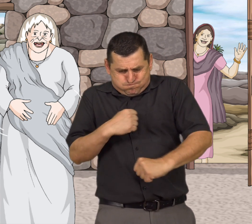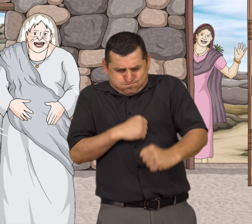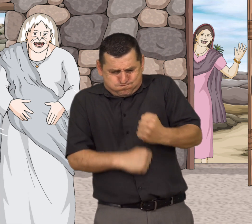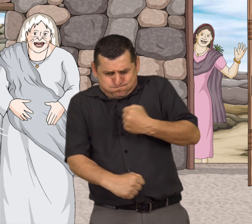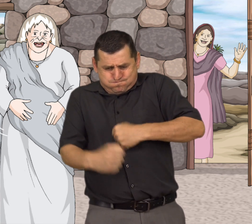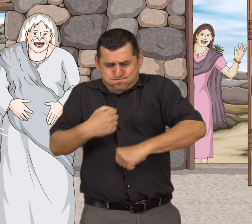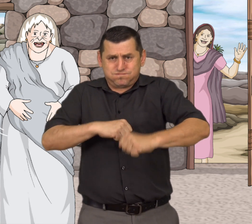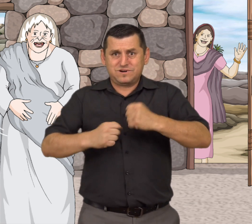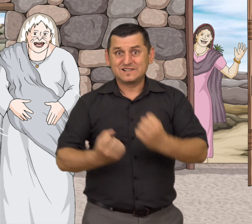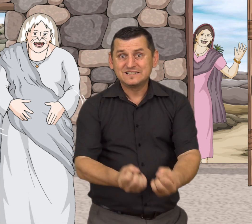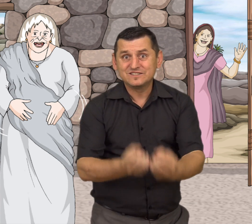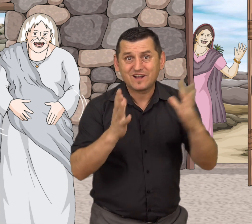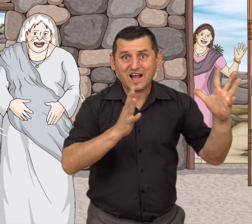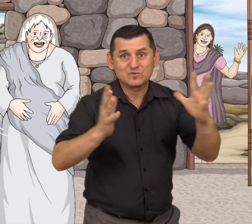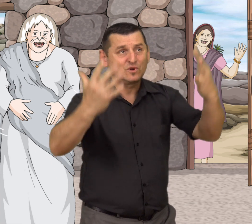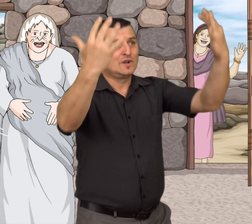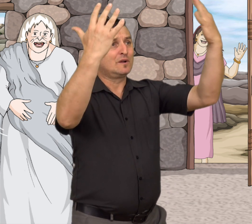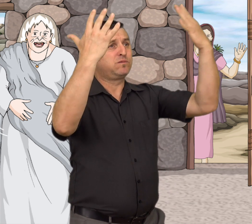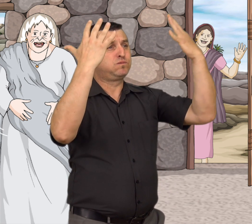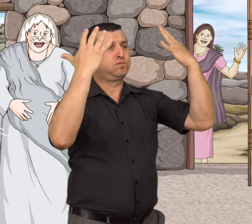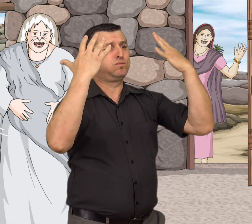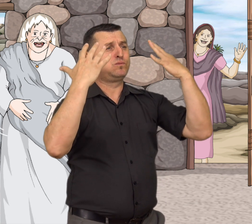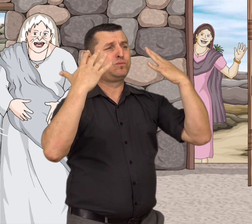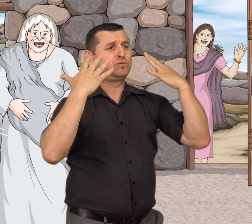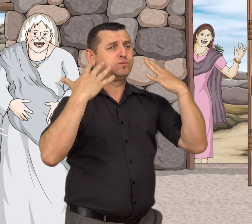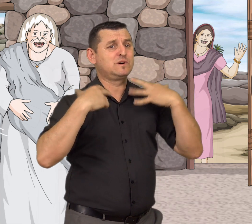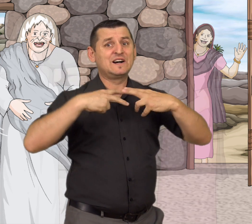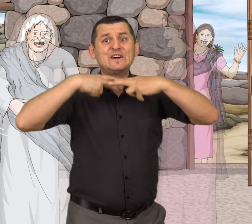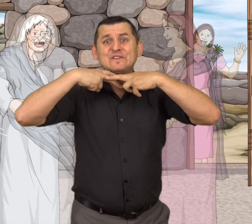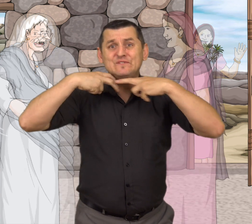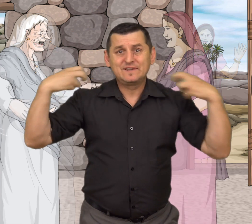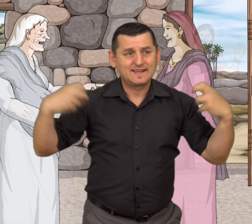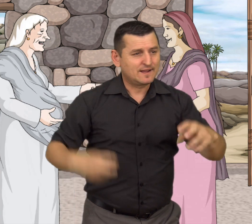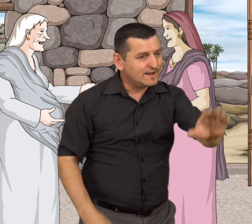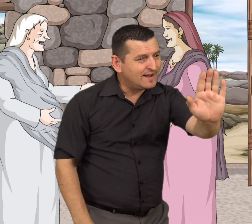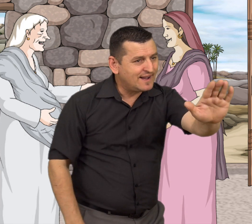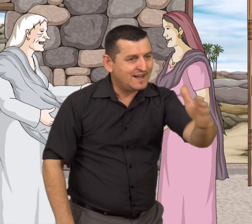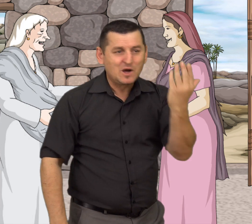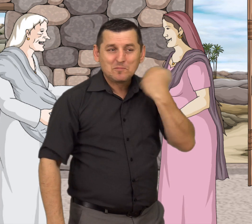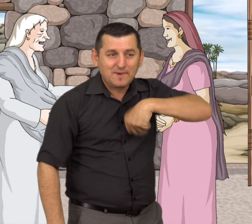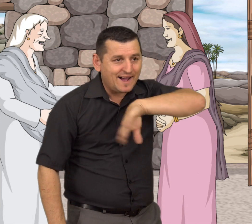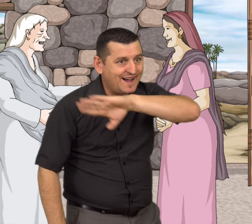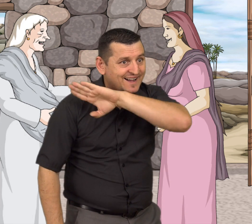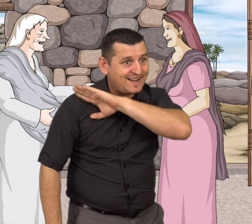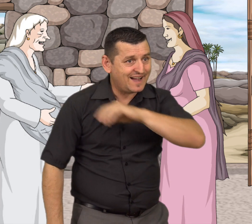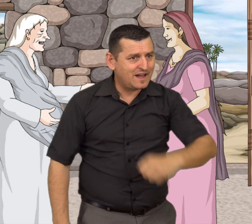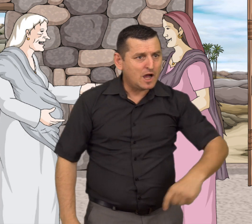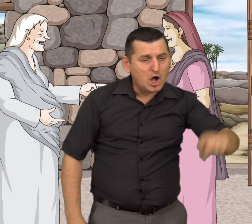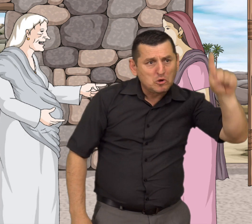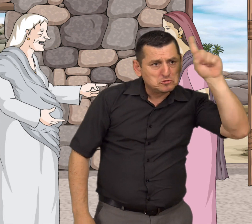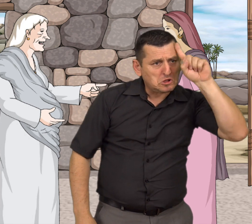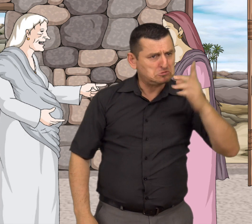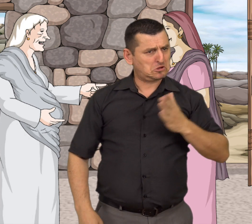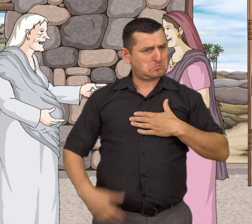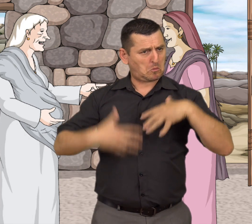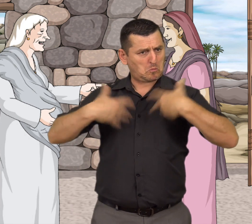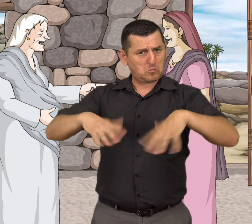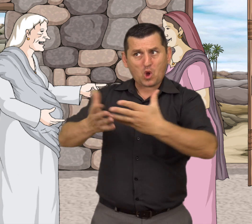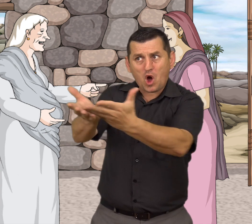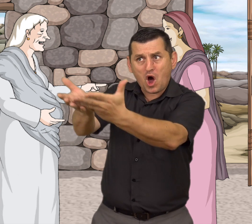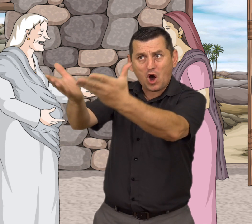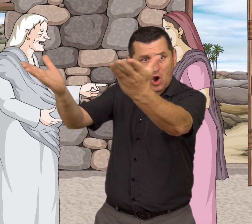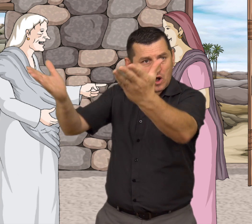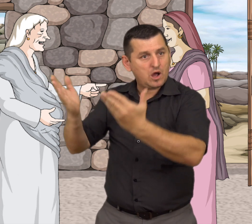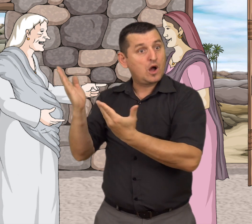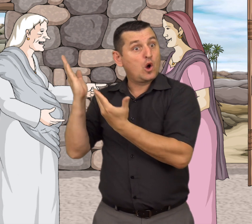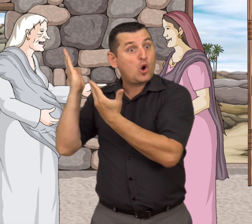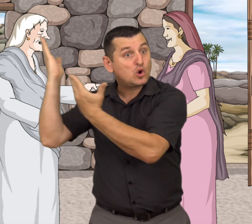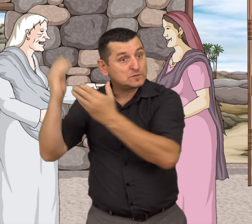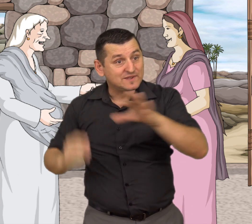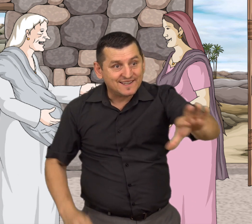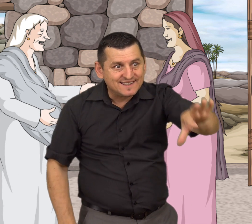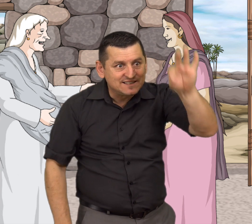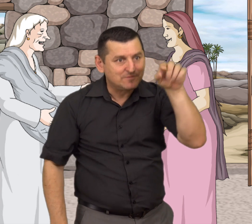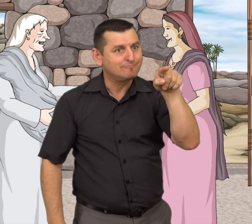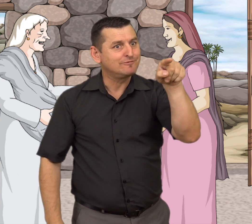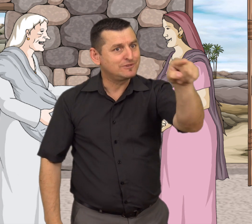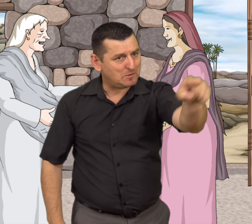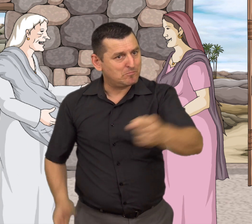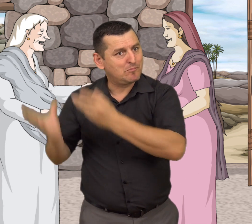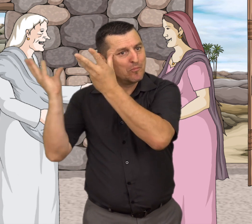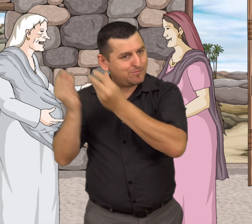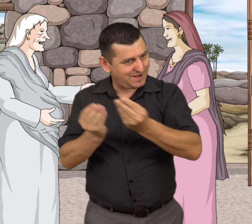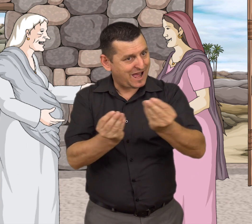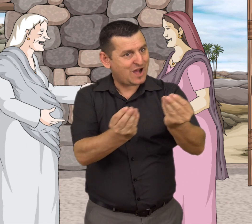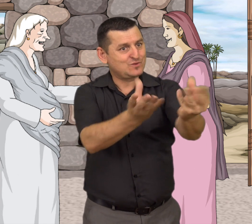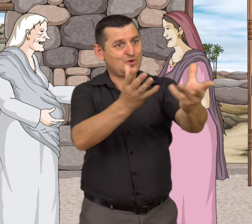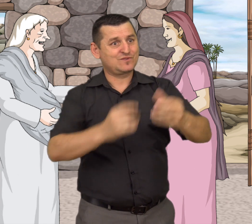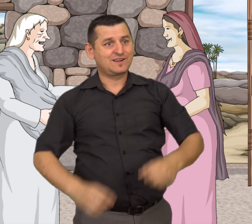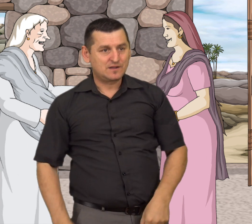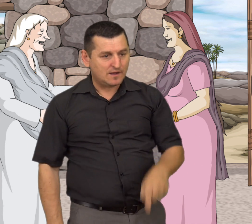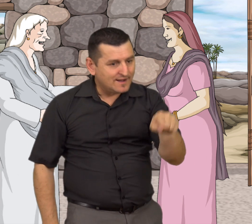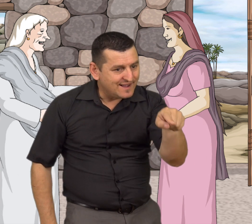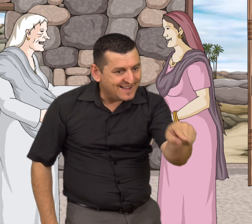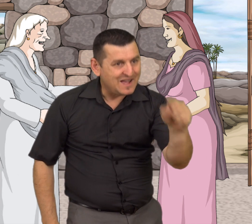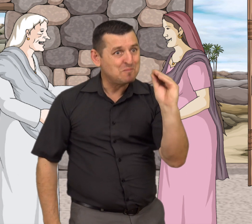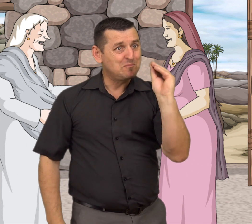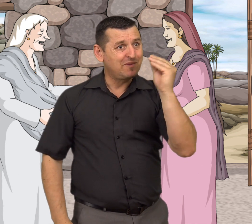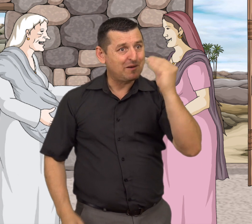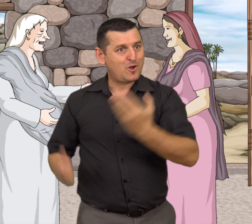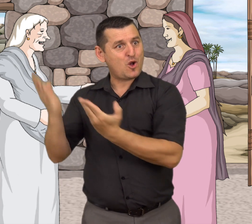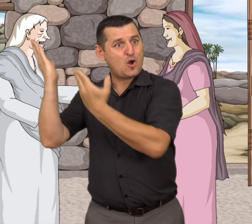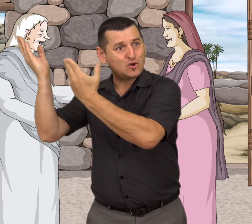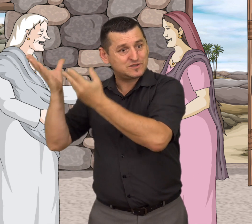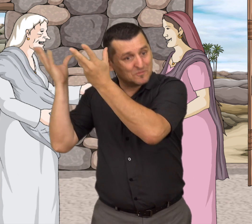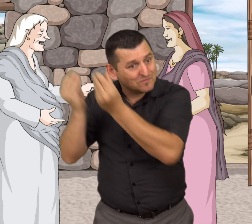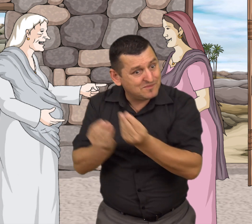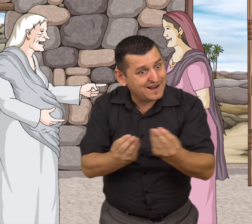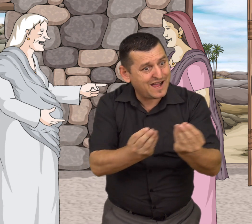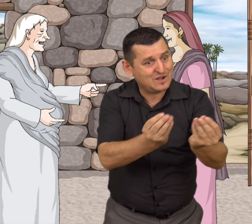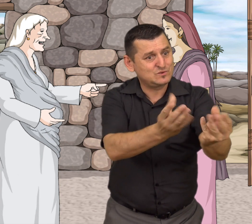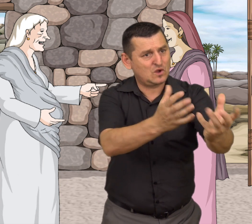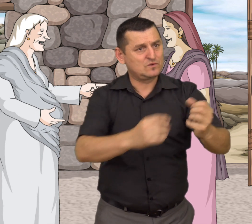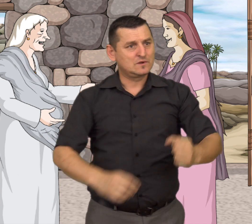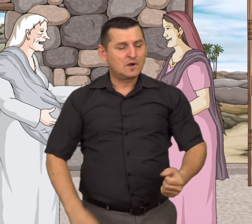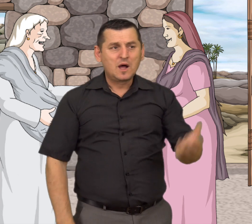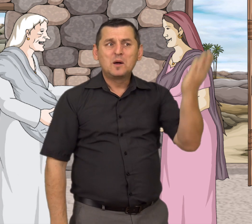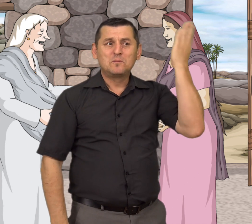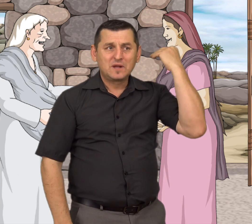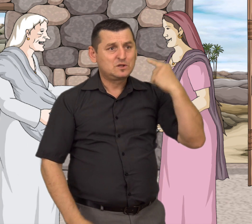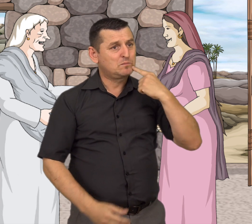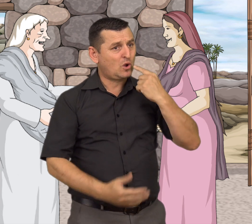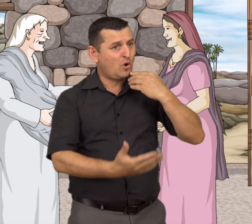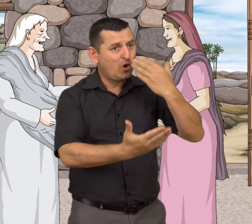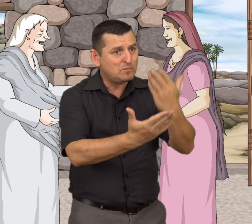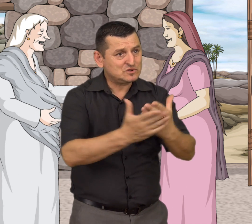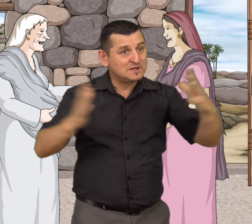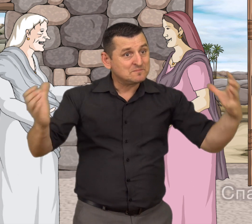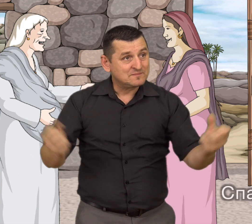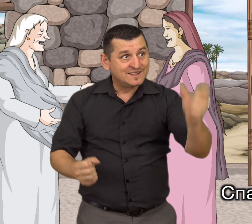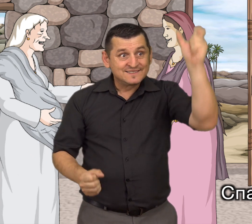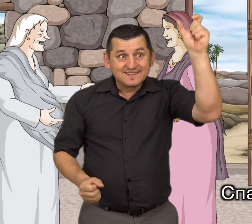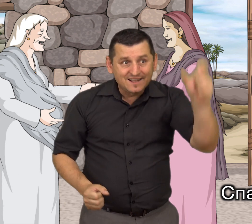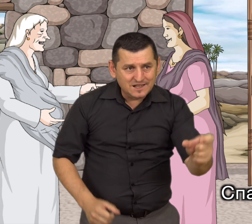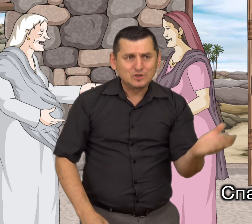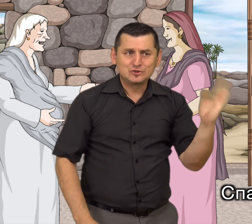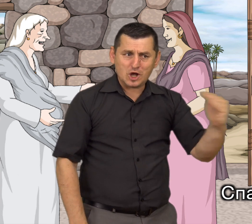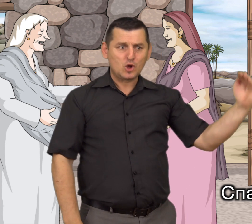For as soon as the sound of your greeting reached my ears, the baby in my womb leaped for joy. Blessed is she who has believed that the Lord’s word to her will be fulfilled.”